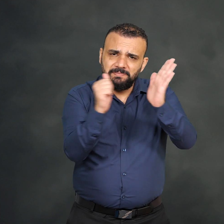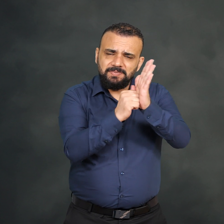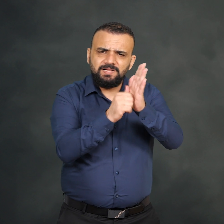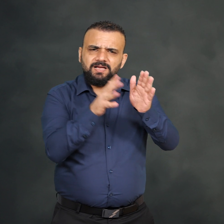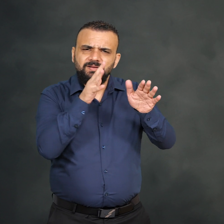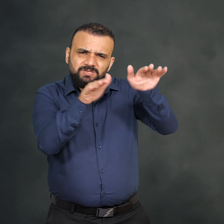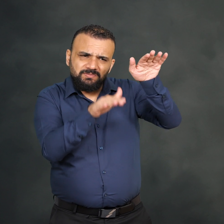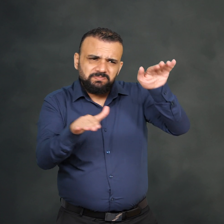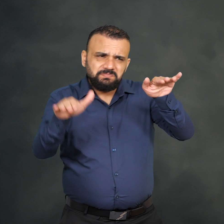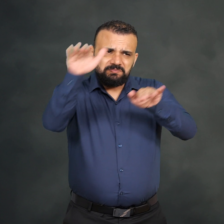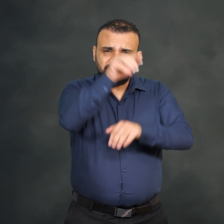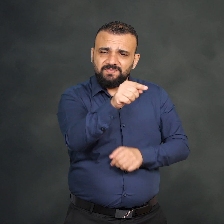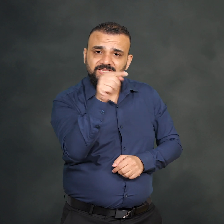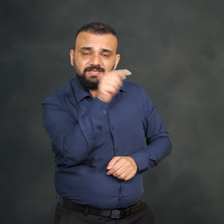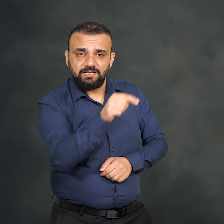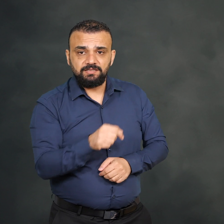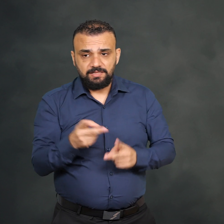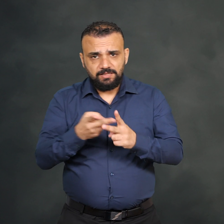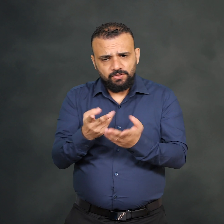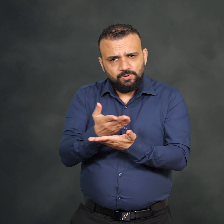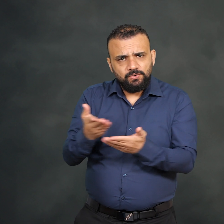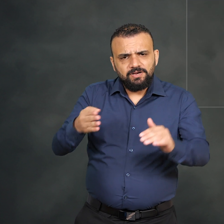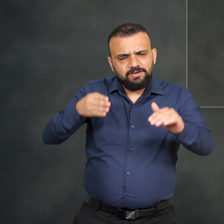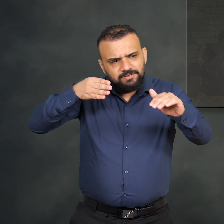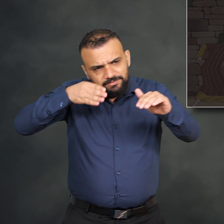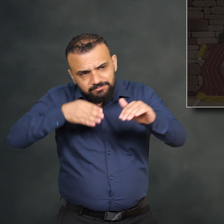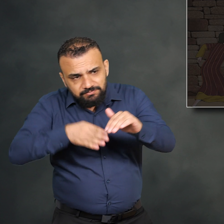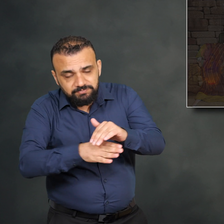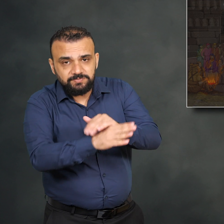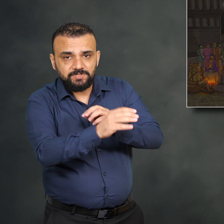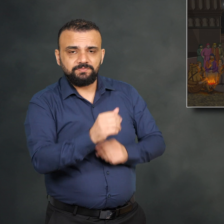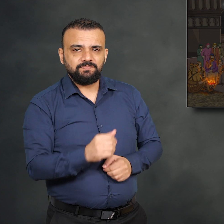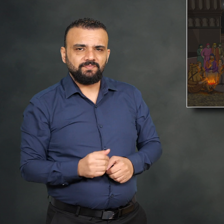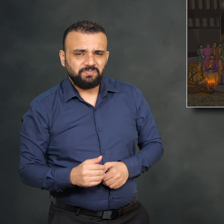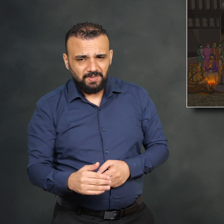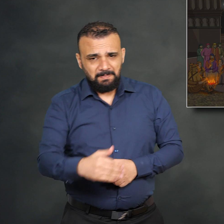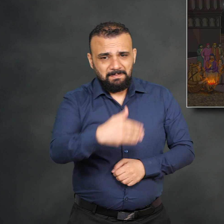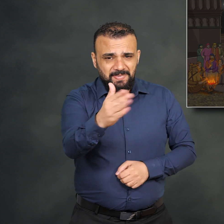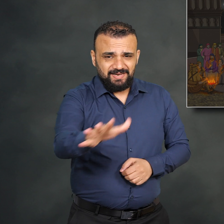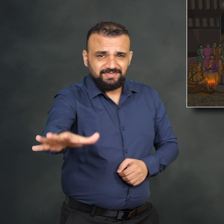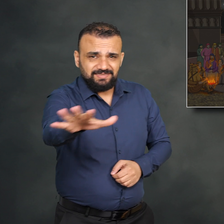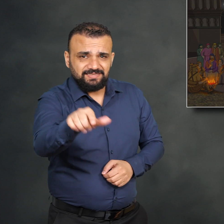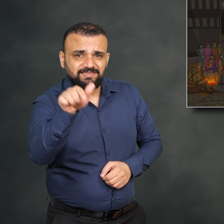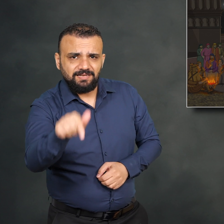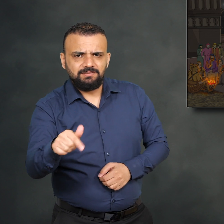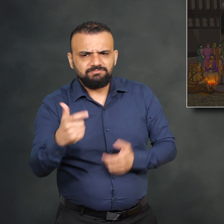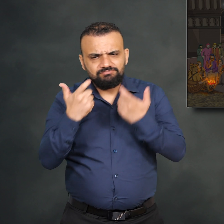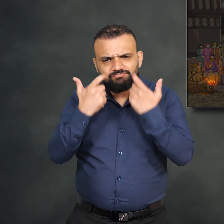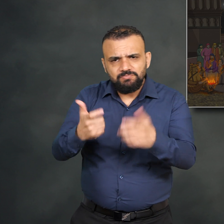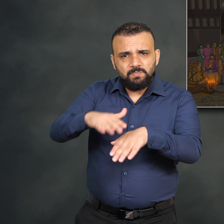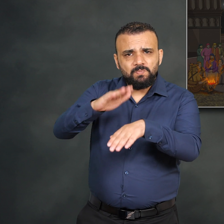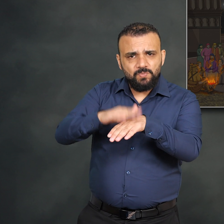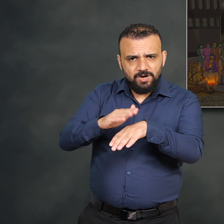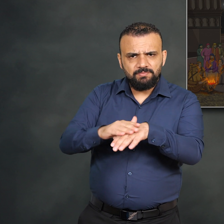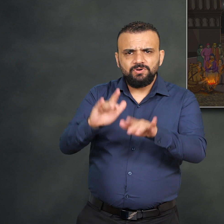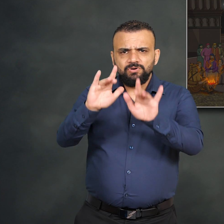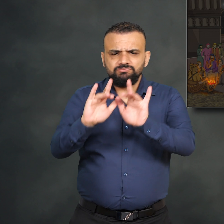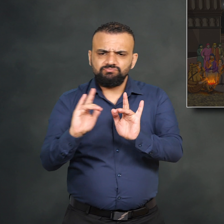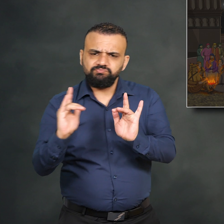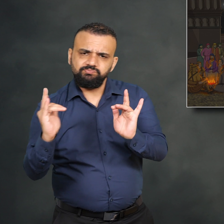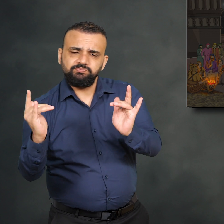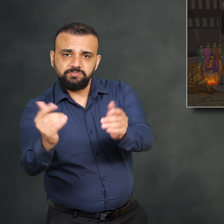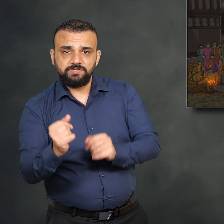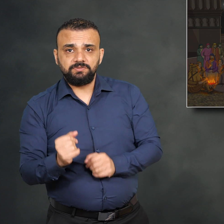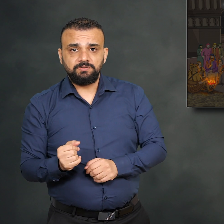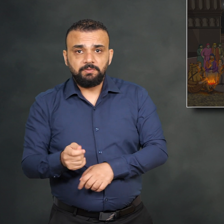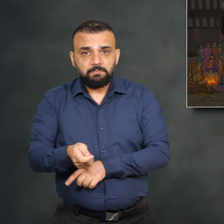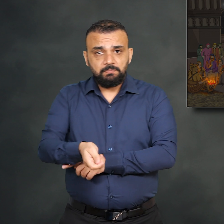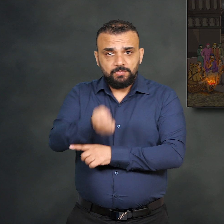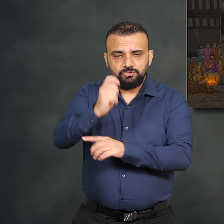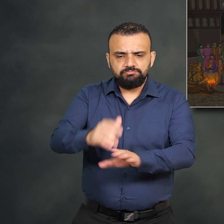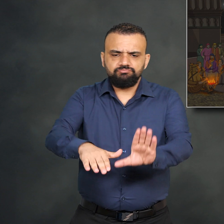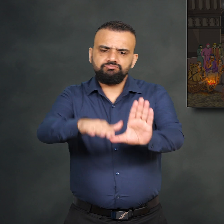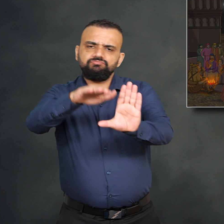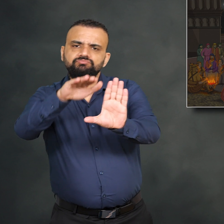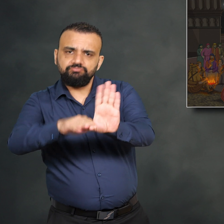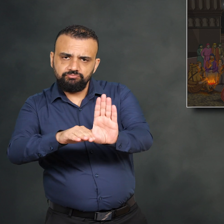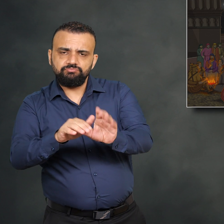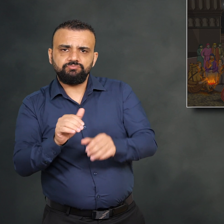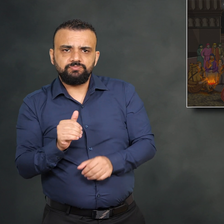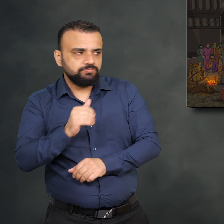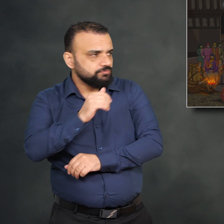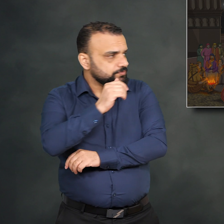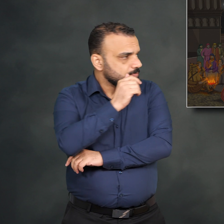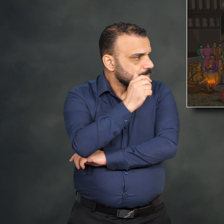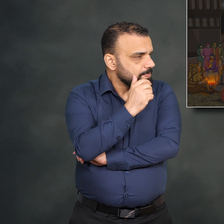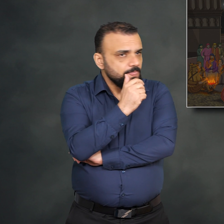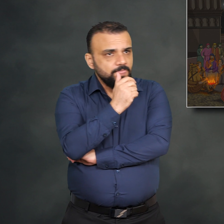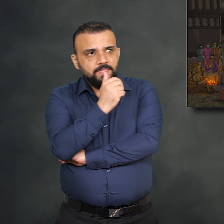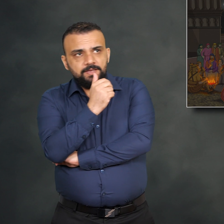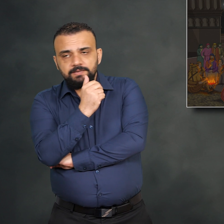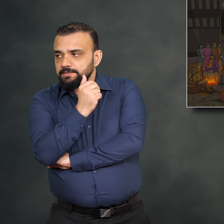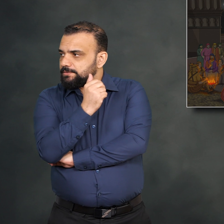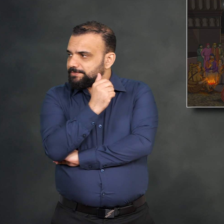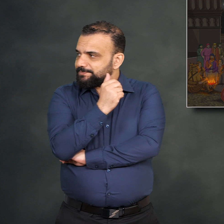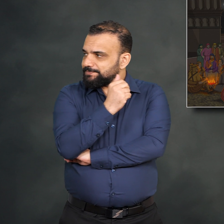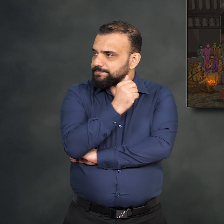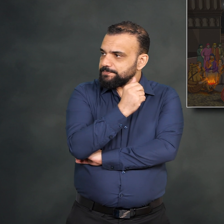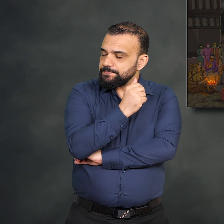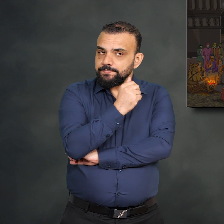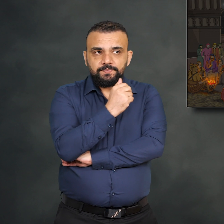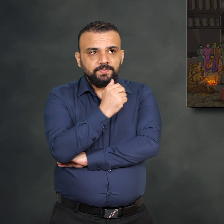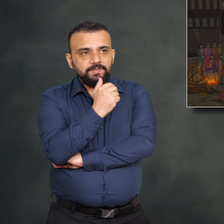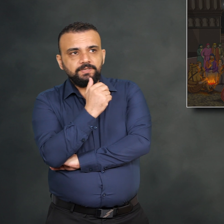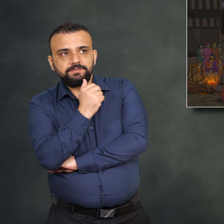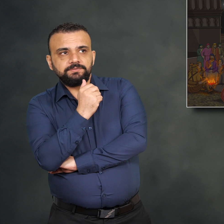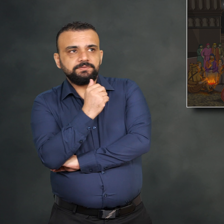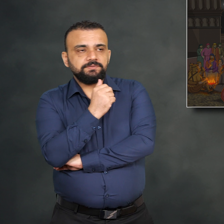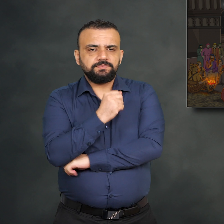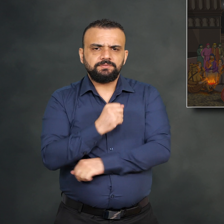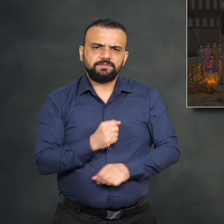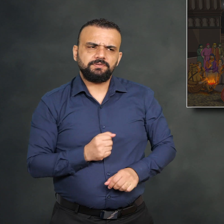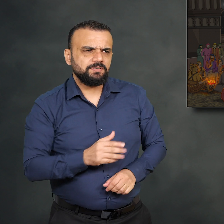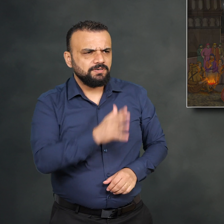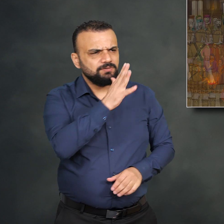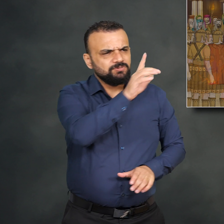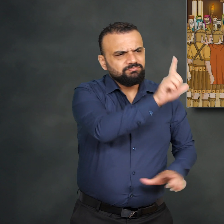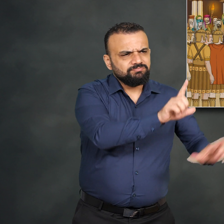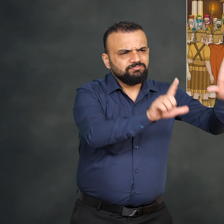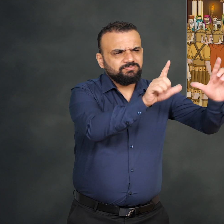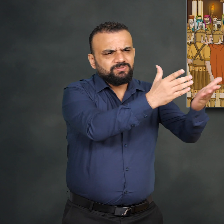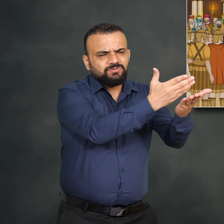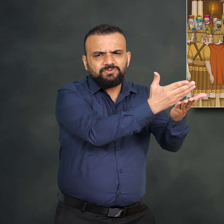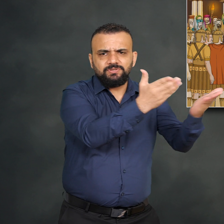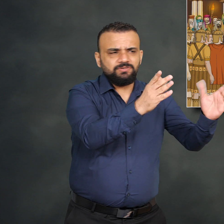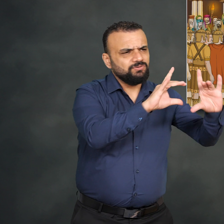And he went in and sat down with the guards to see the outcome.